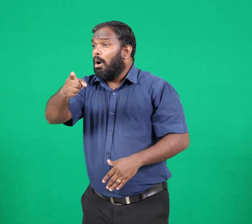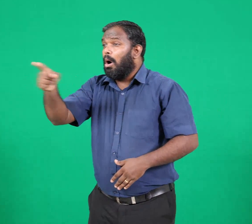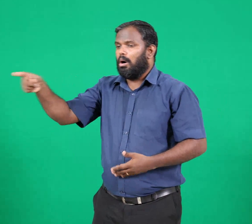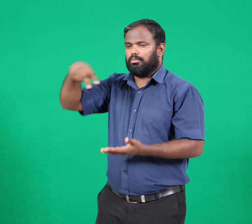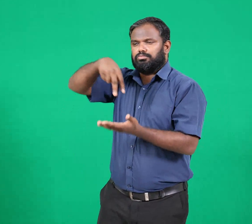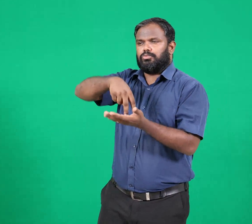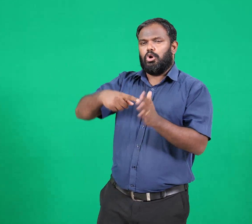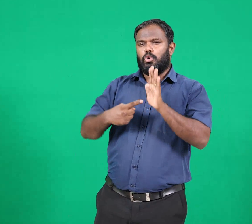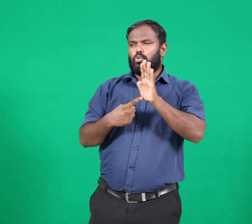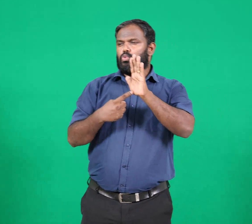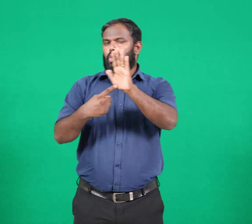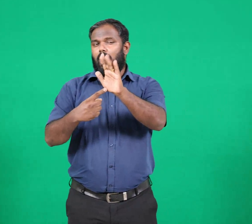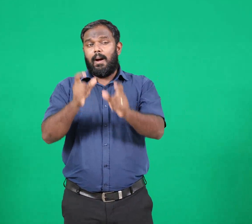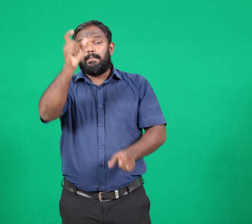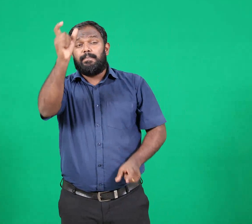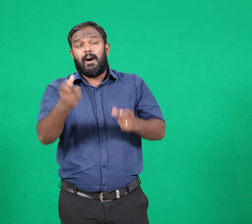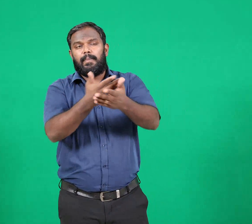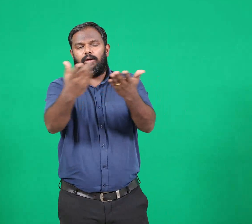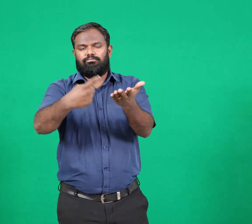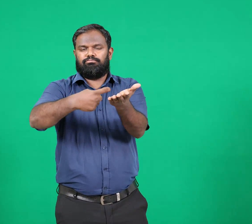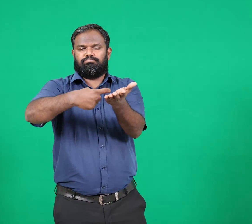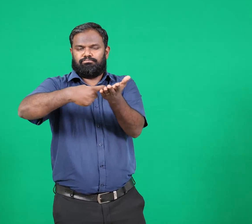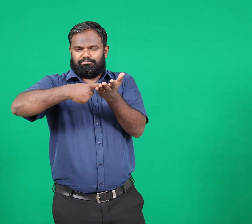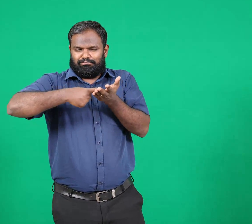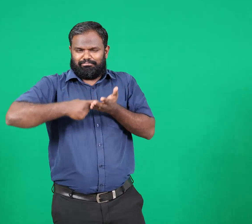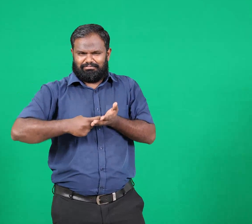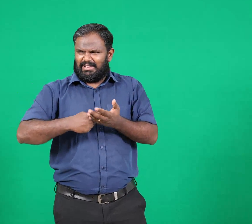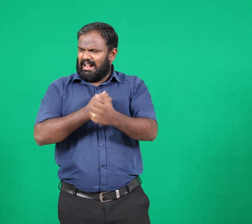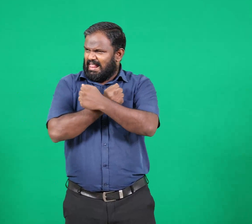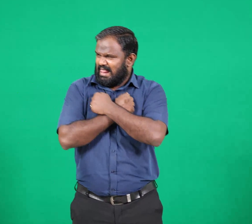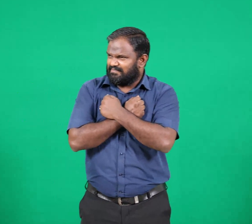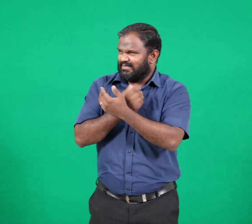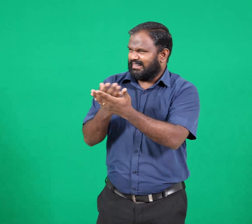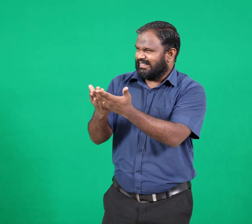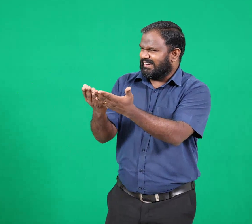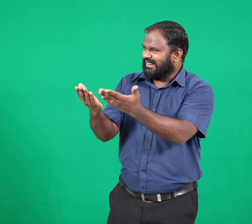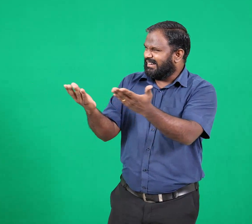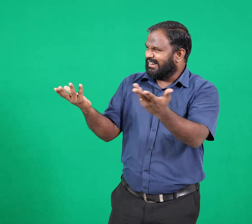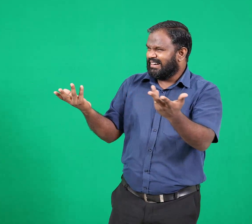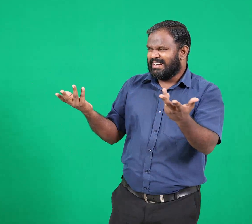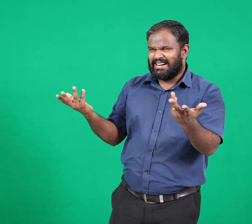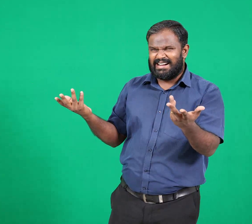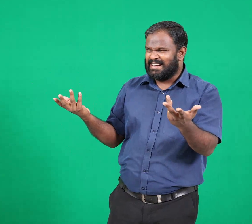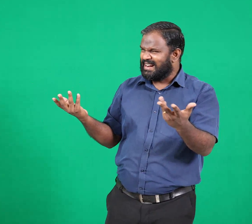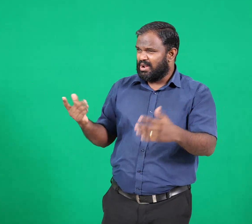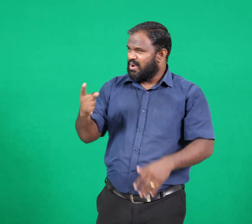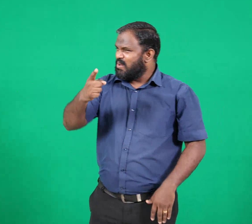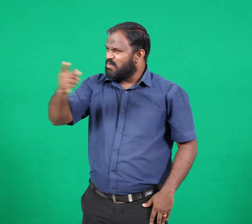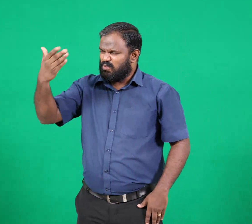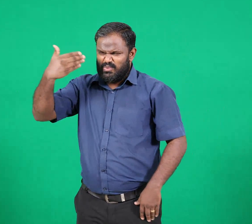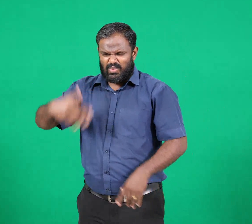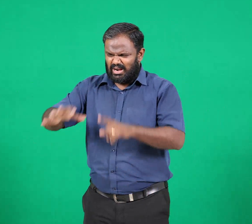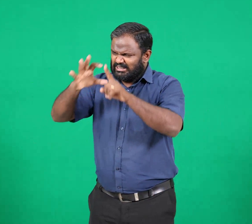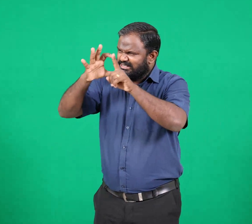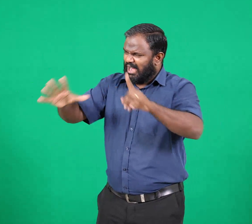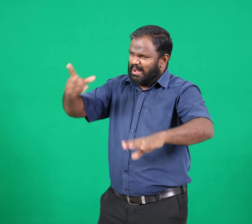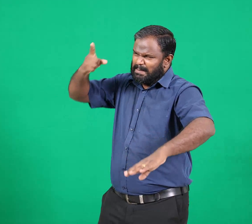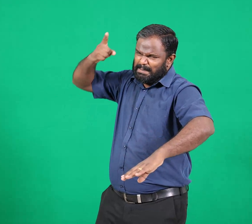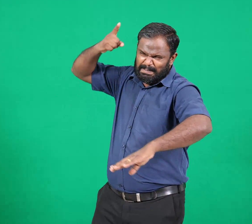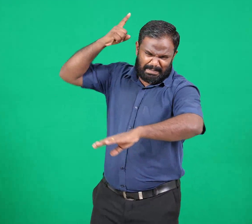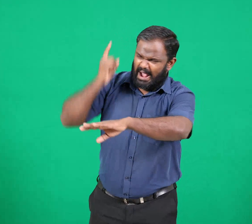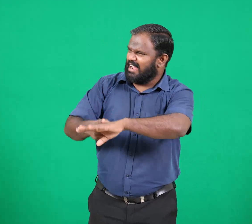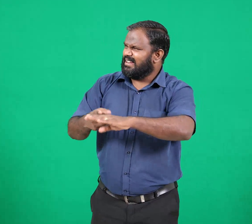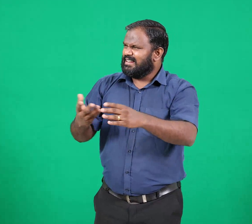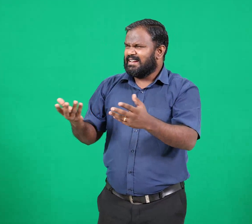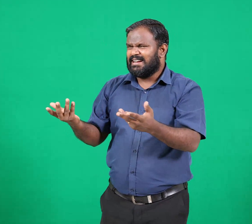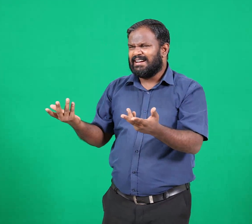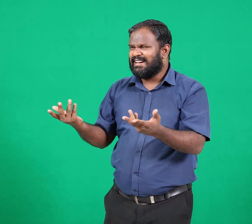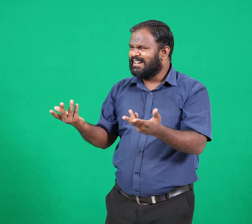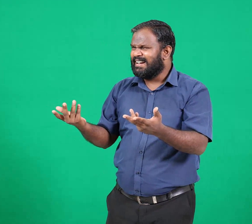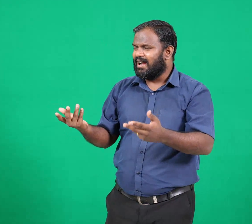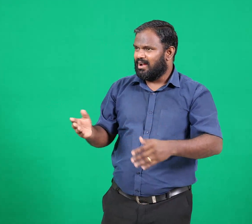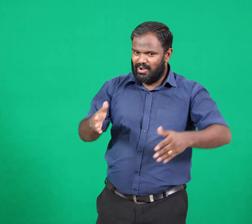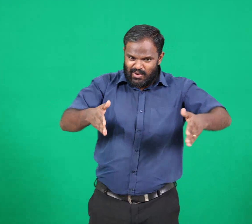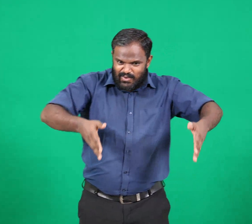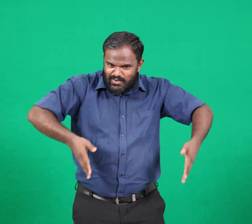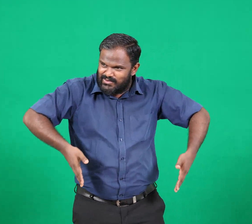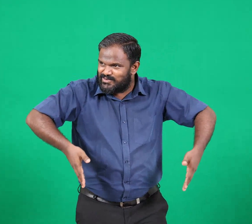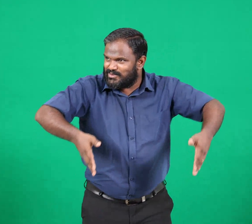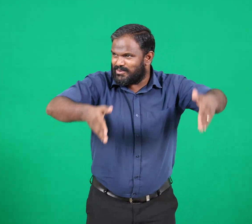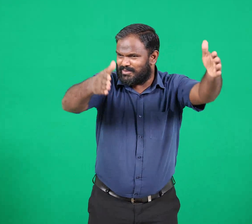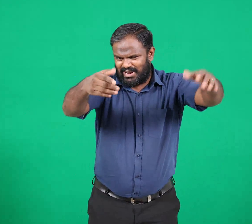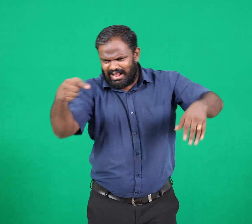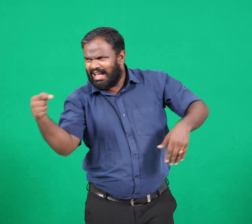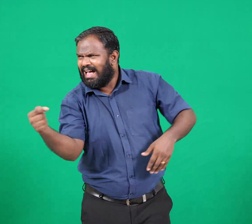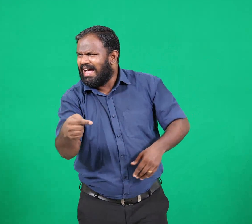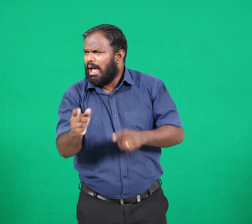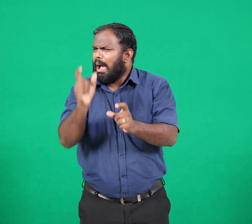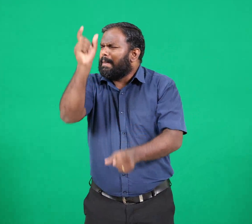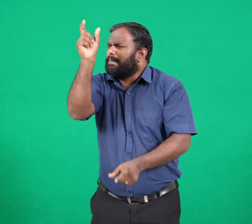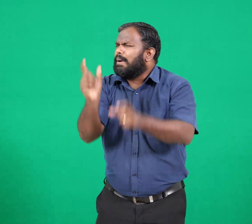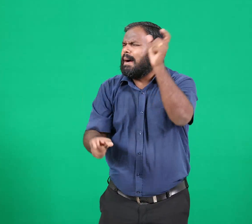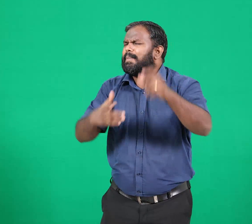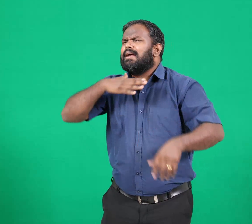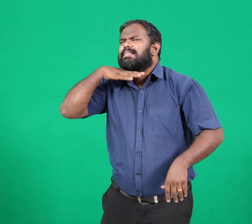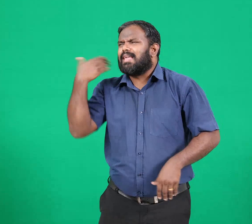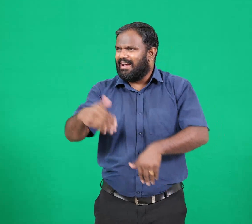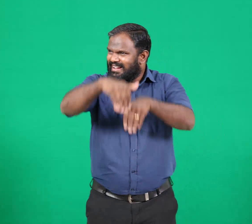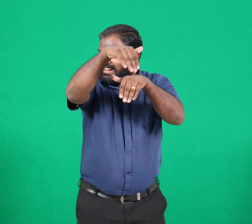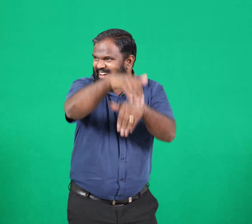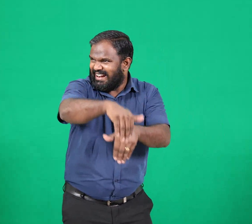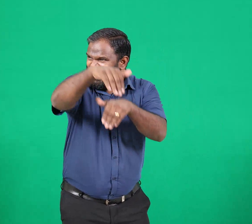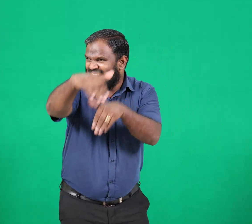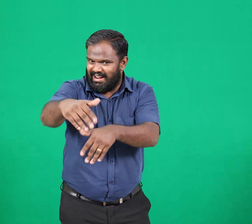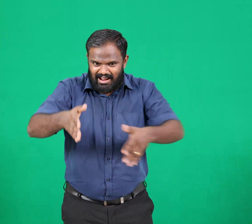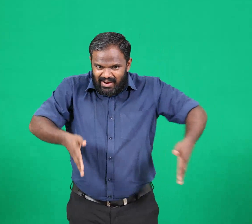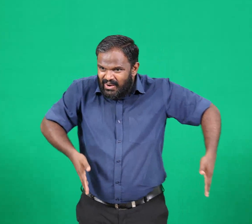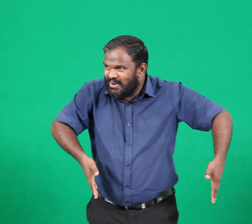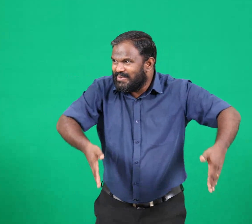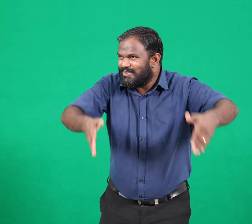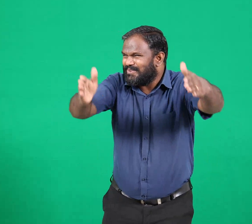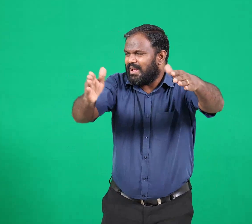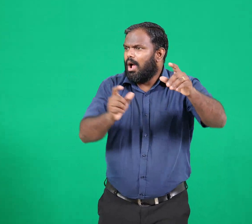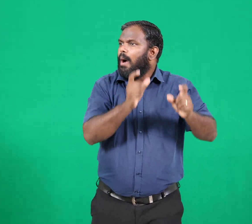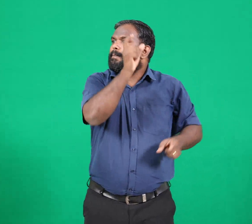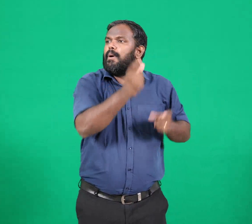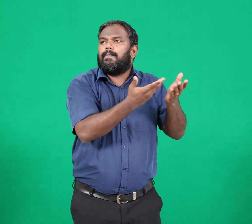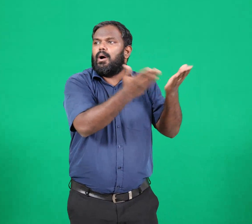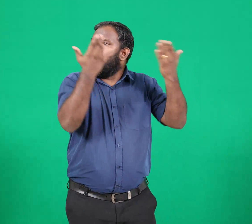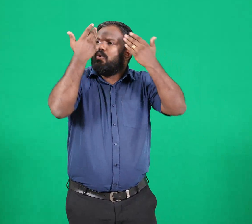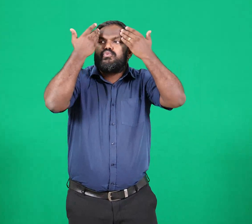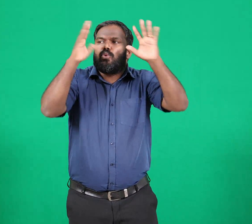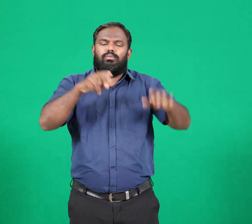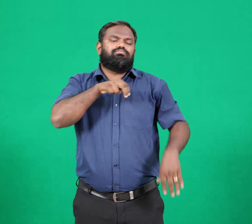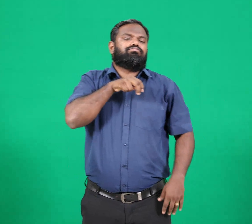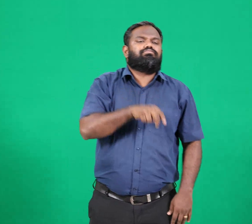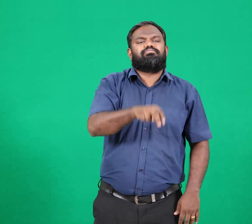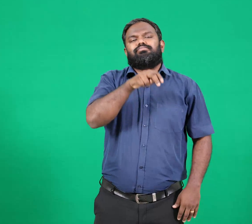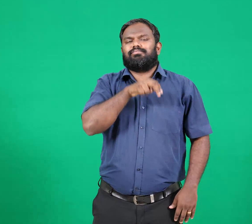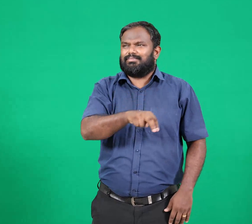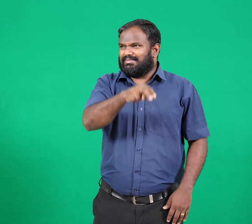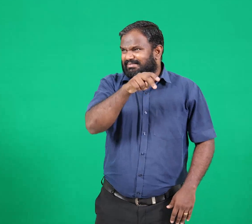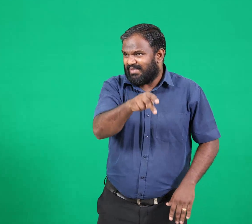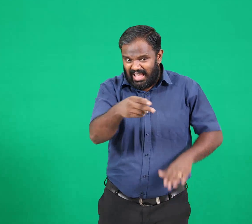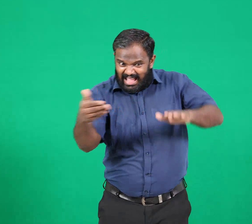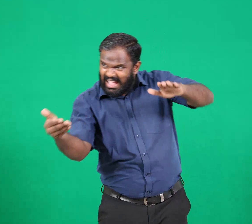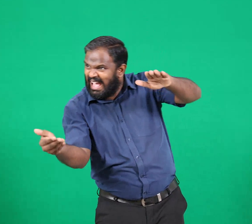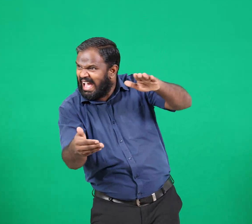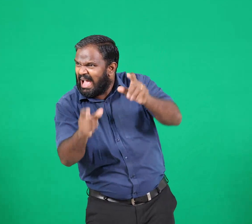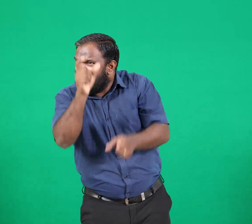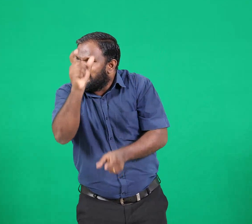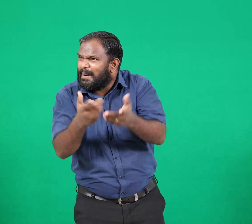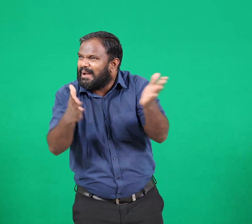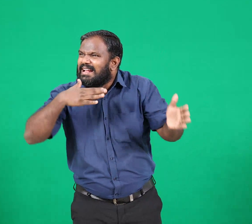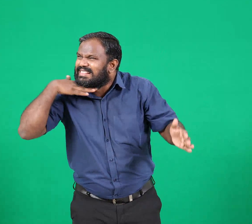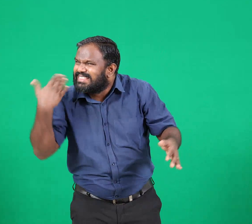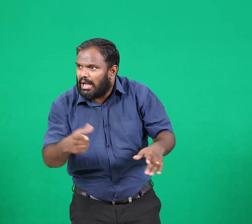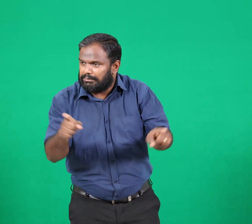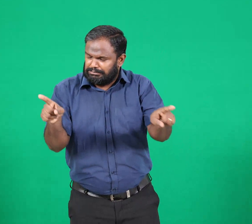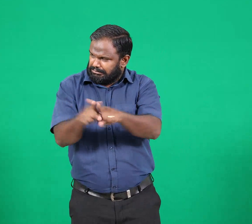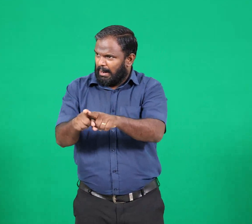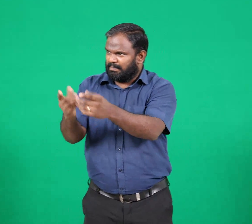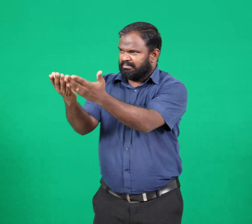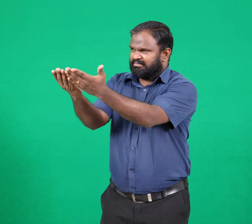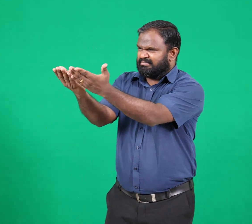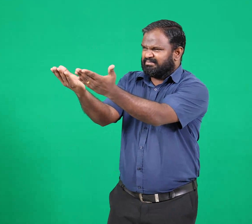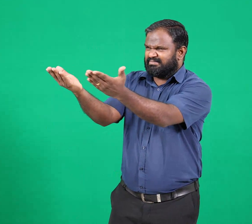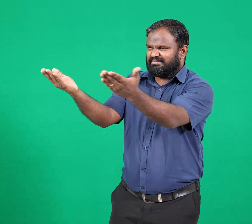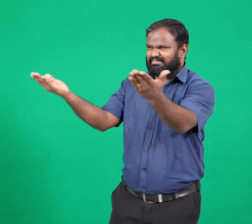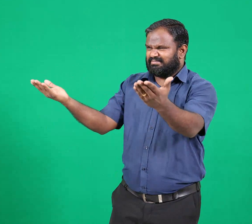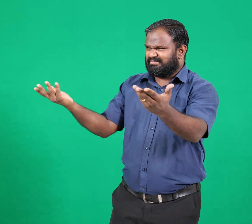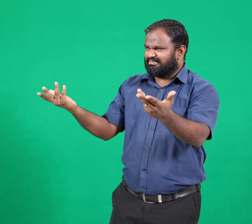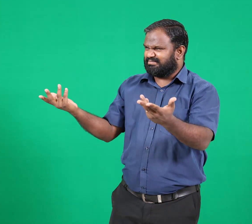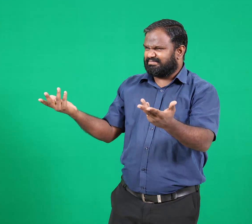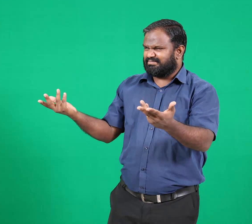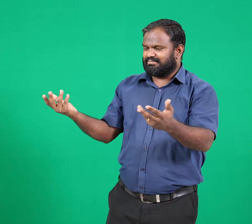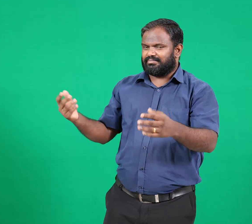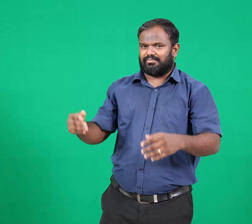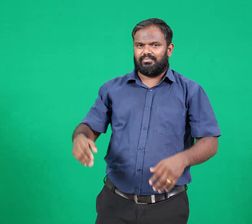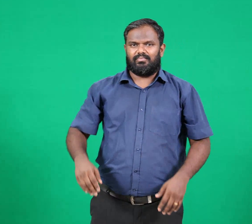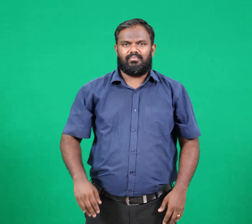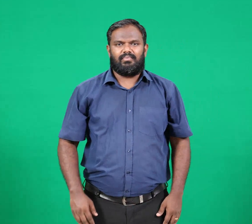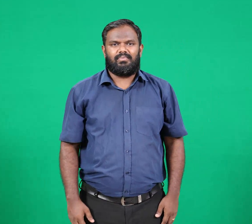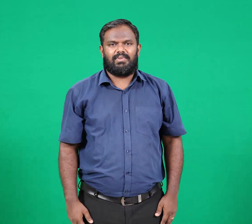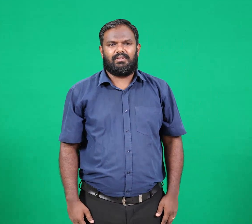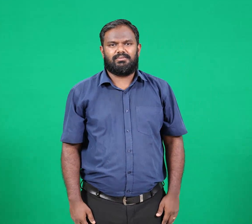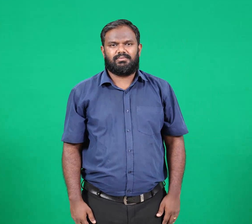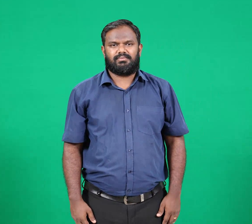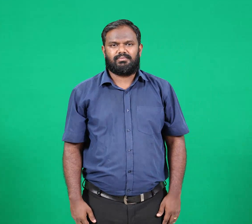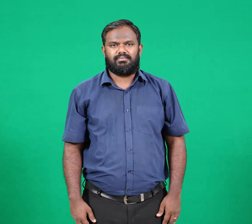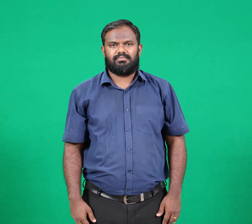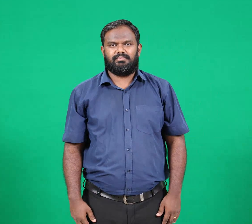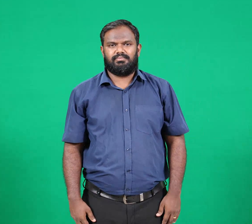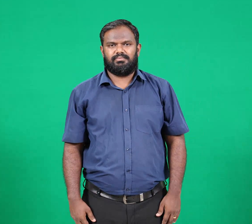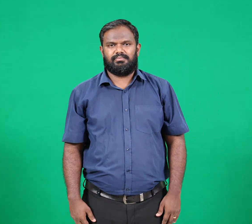Woe to you! For you are like unmarked graves, which men walk over without even noticing."